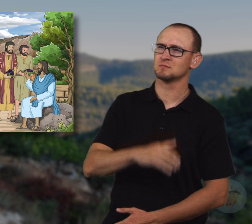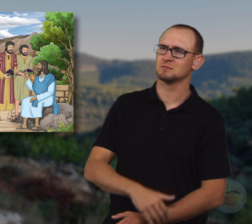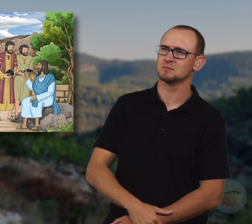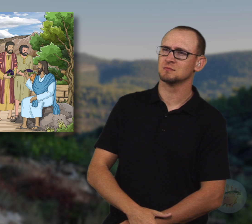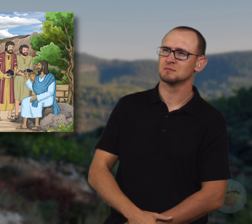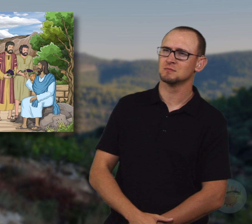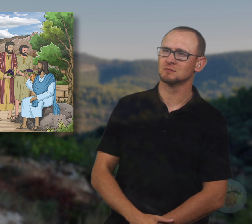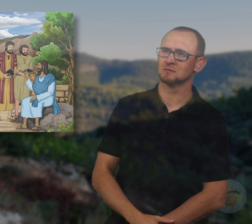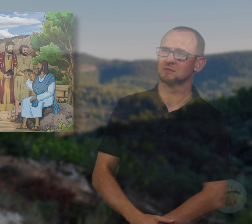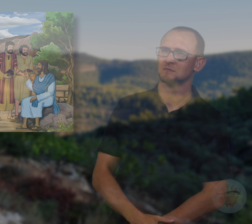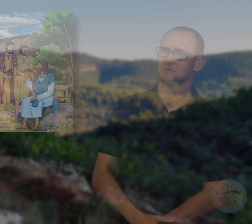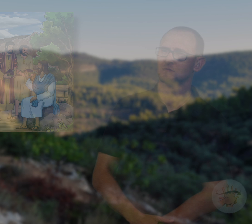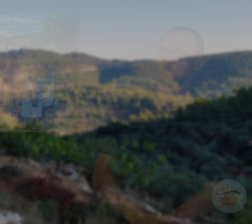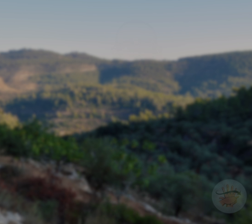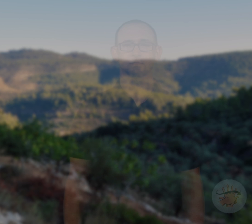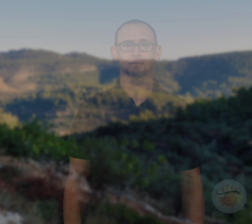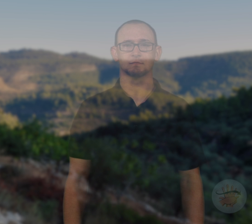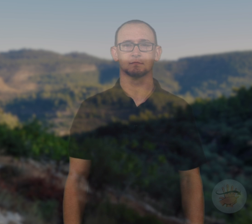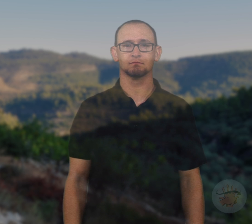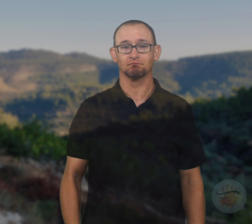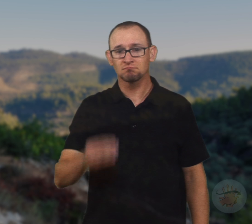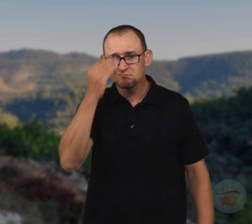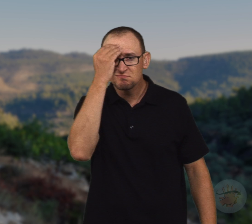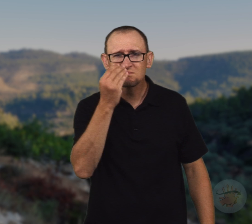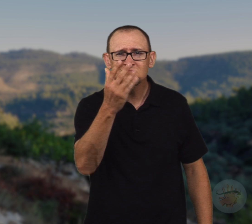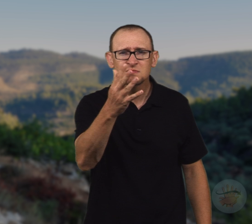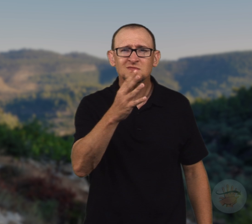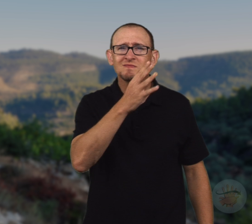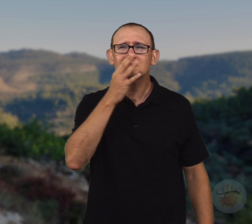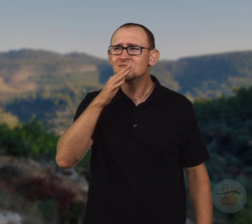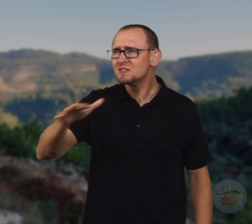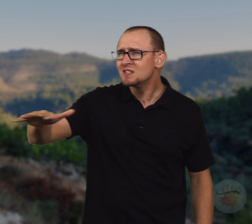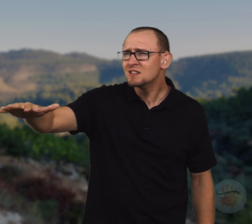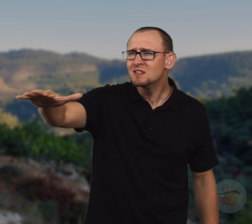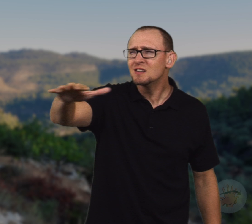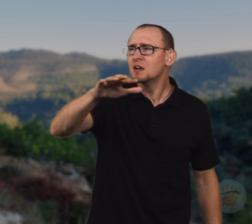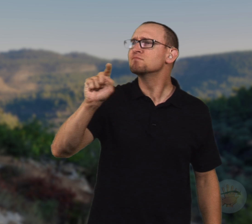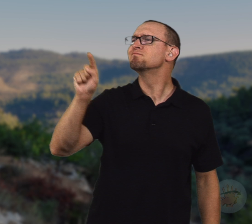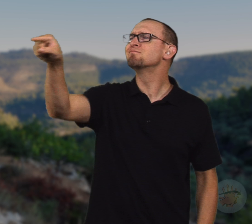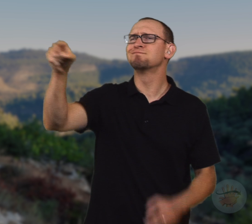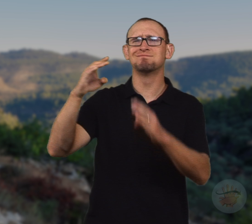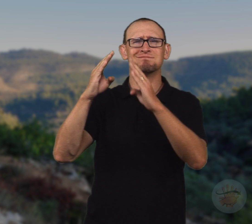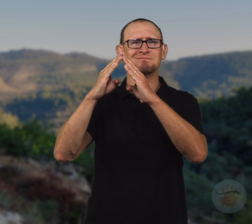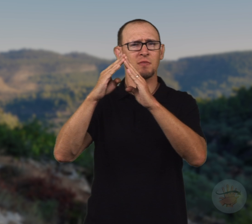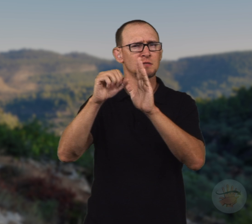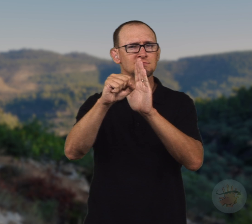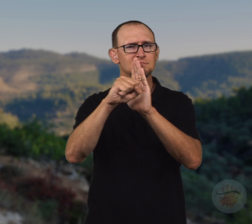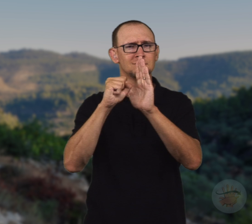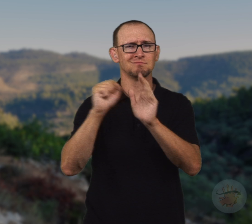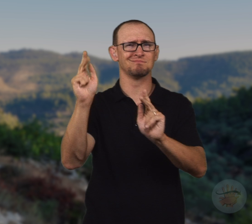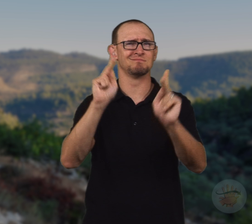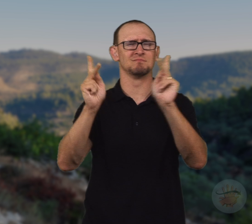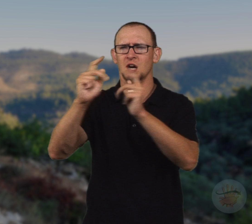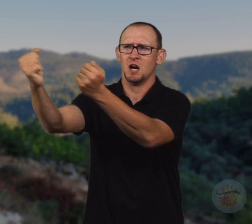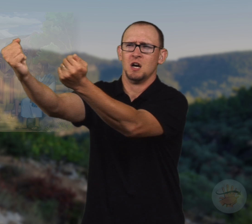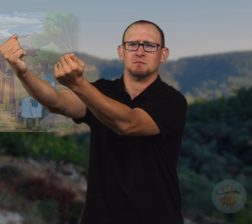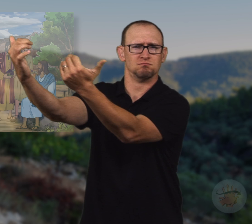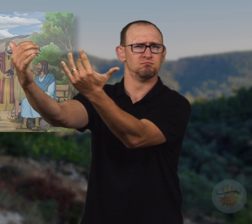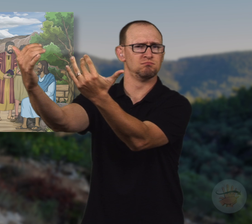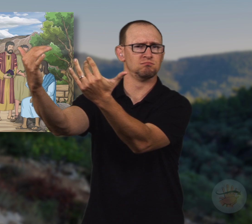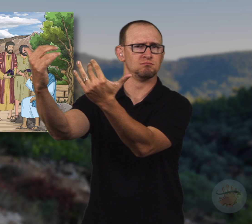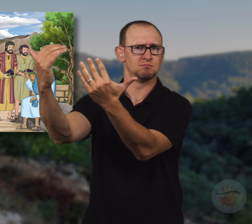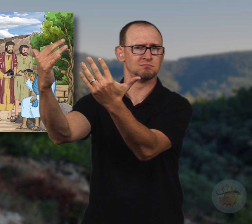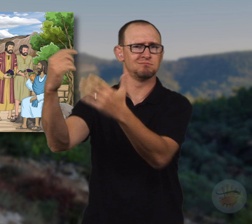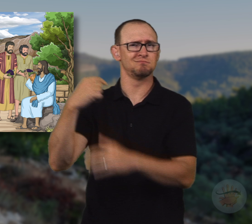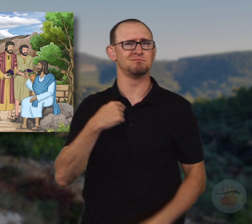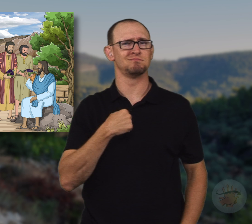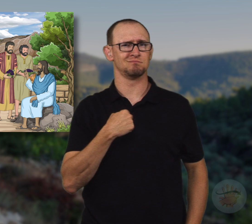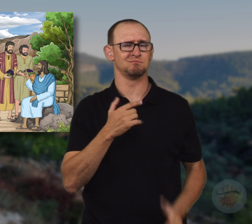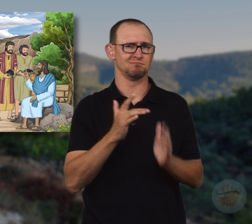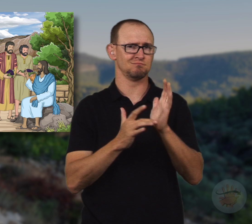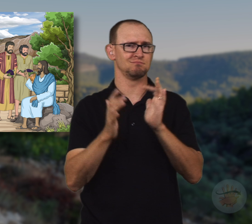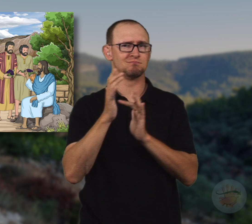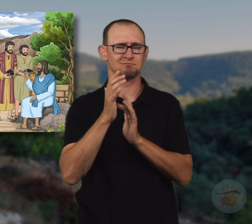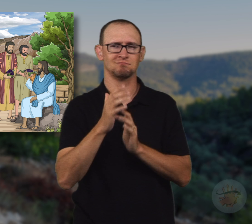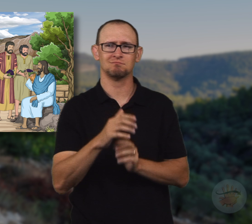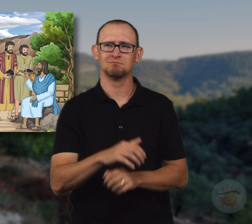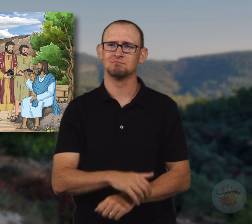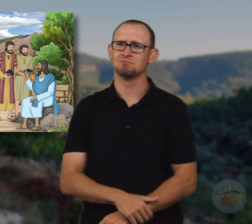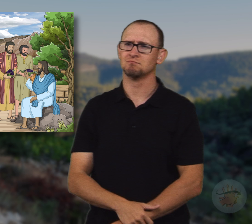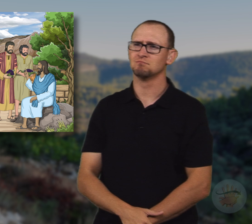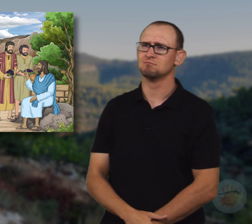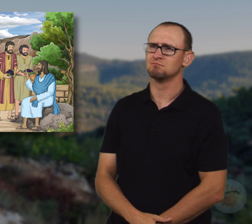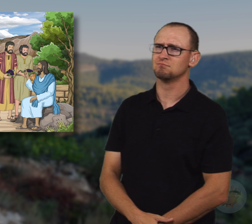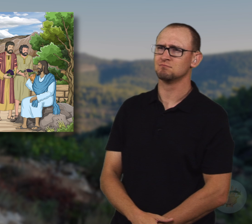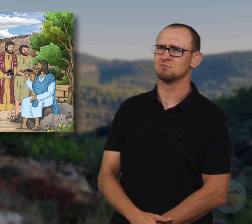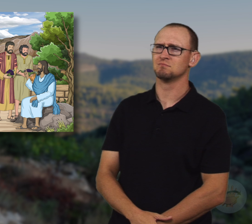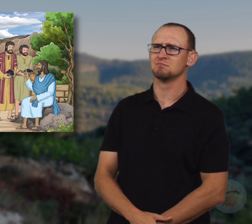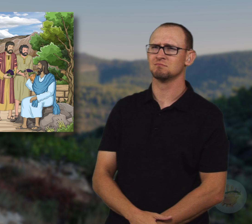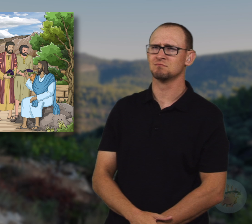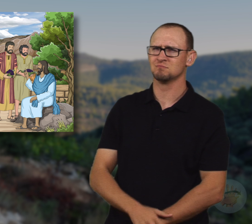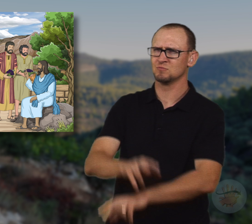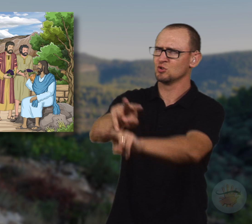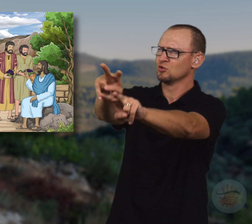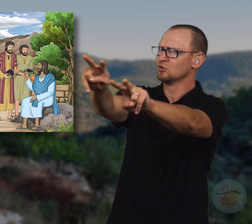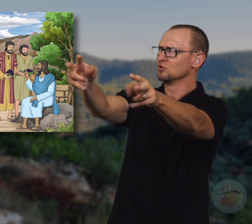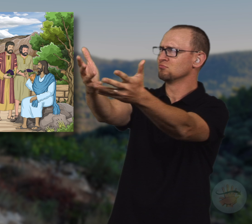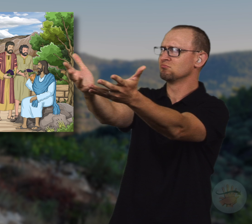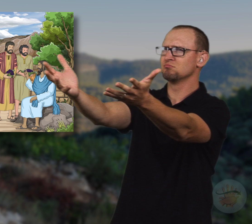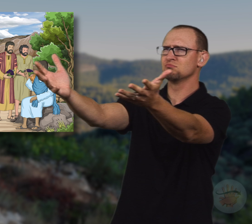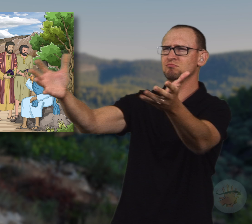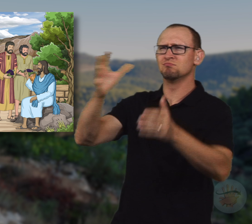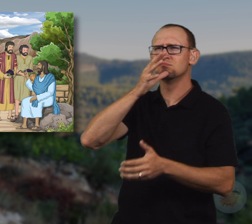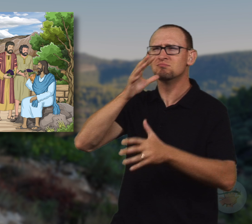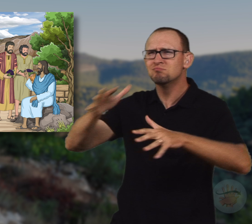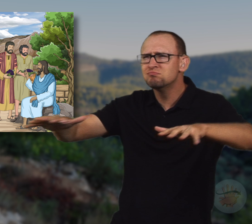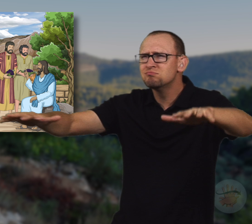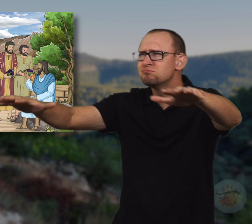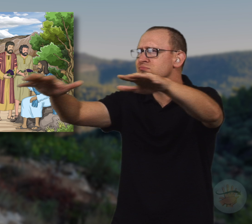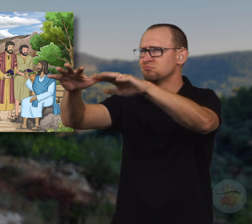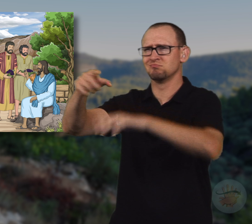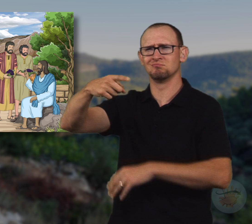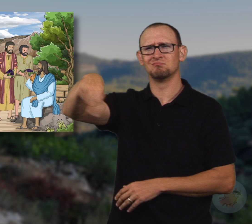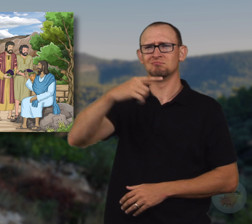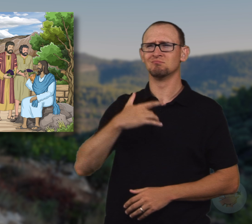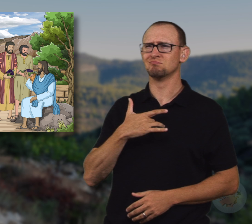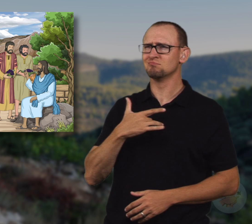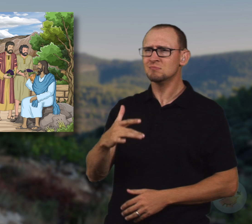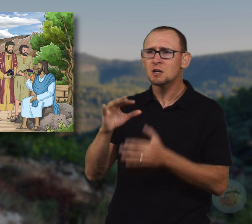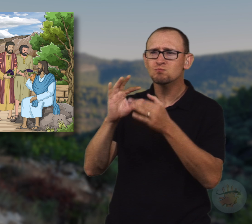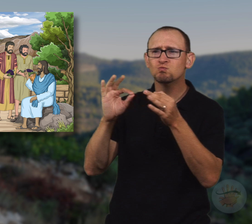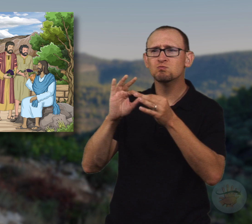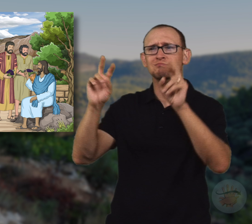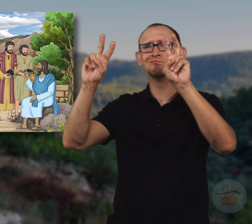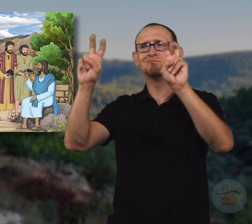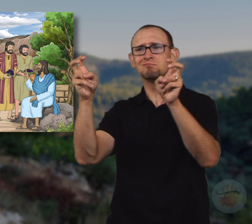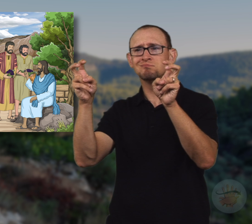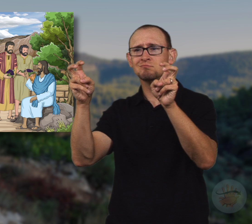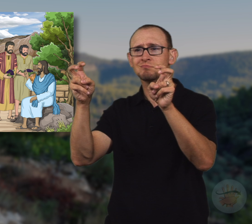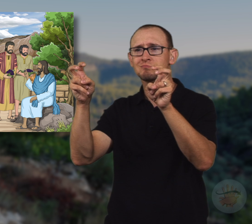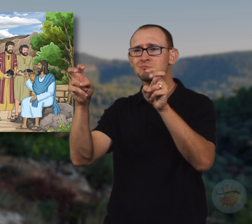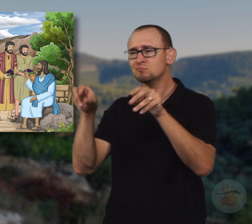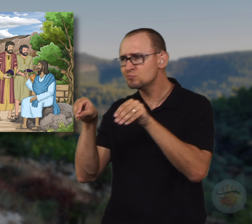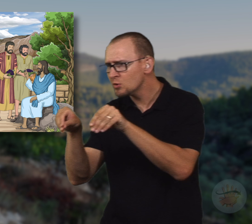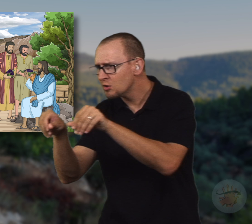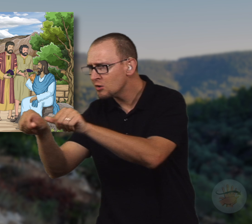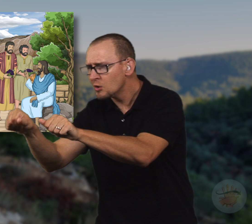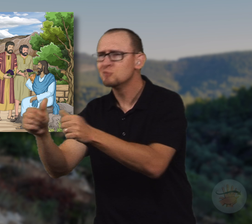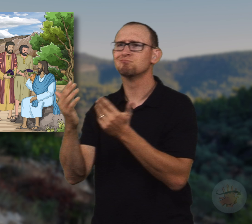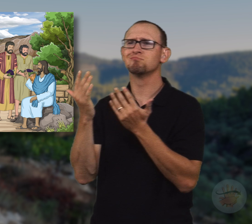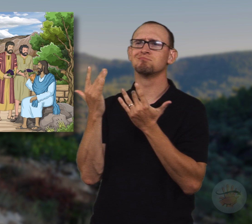So they left the town and made their way toward Jesus. Do you not say, ‘There are still four months until the harvest’?